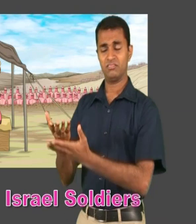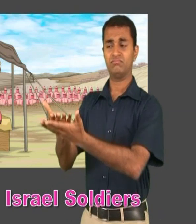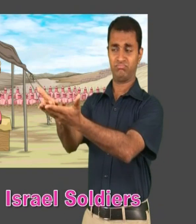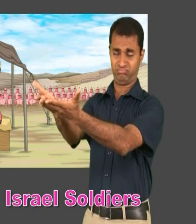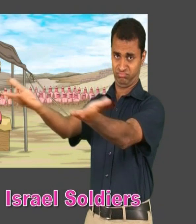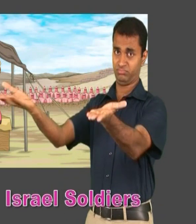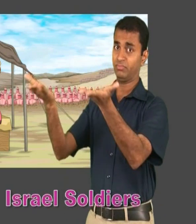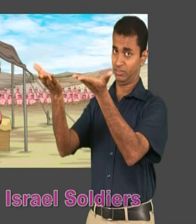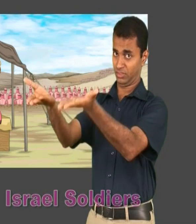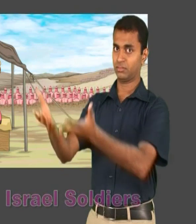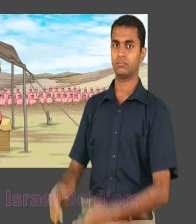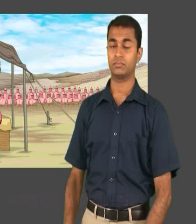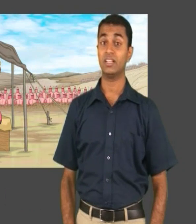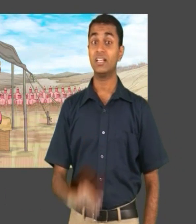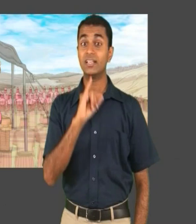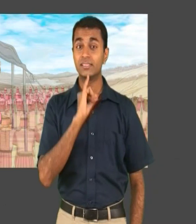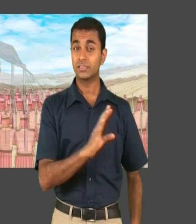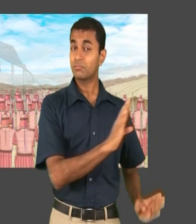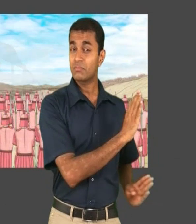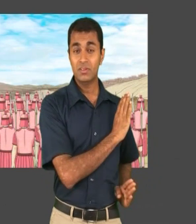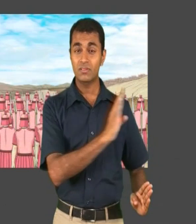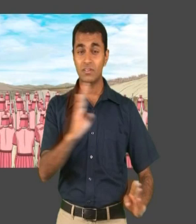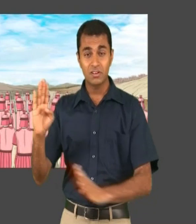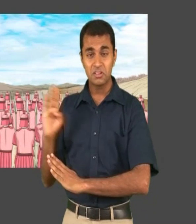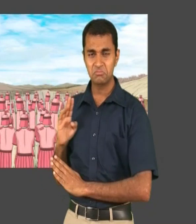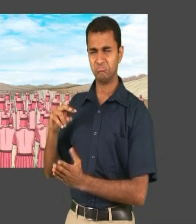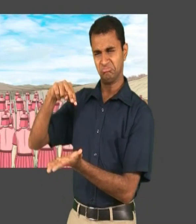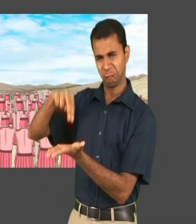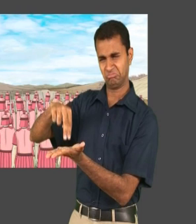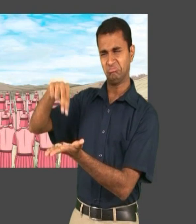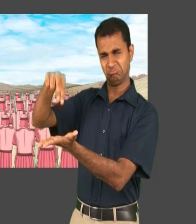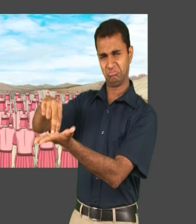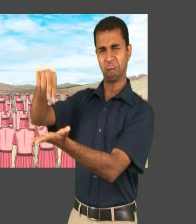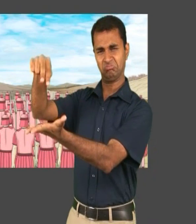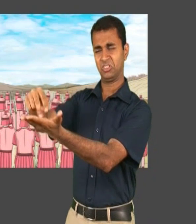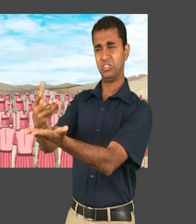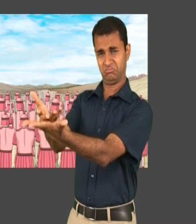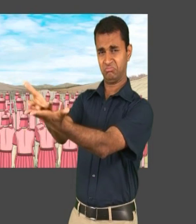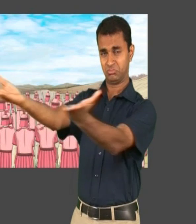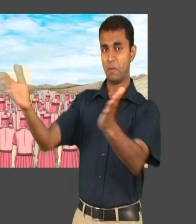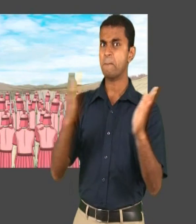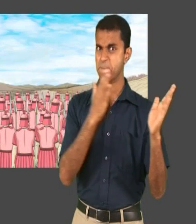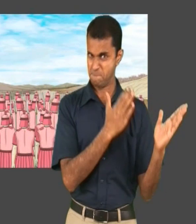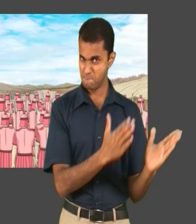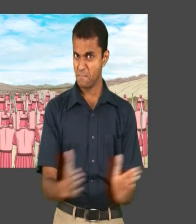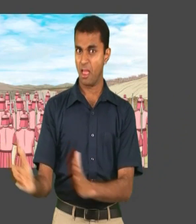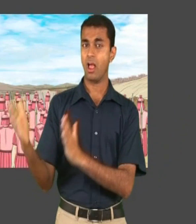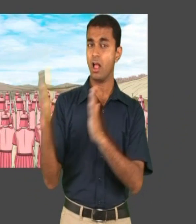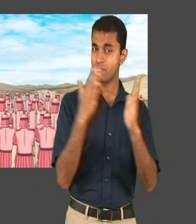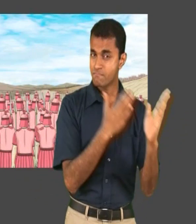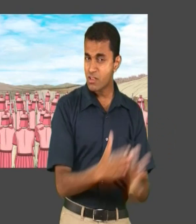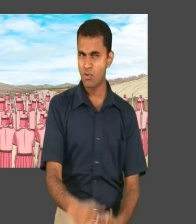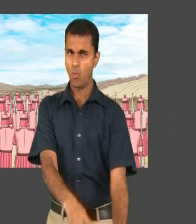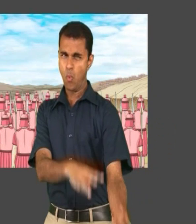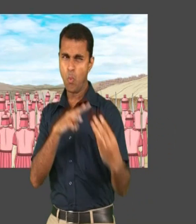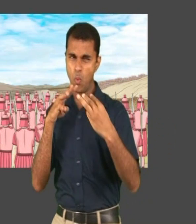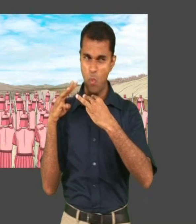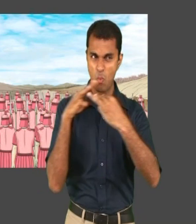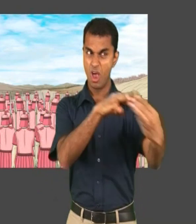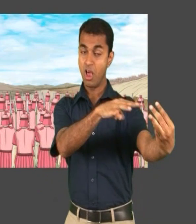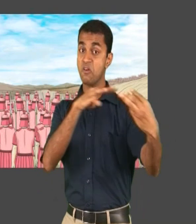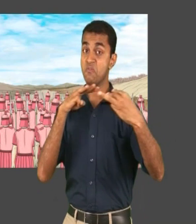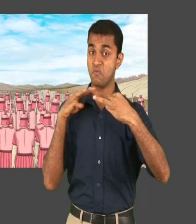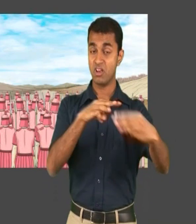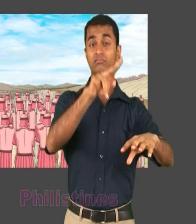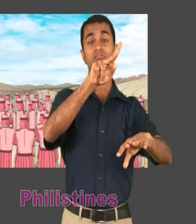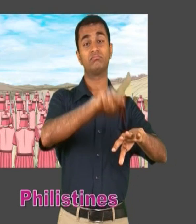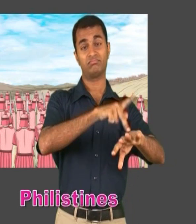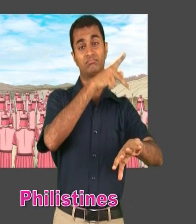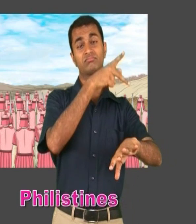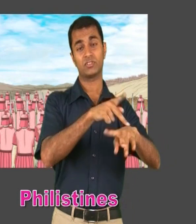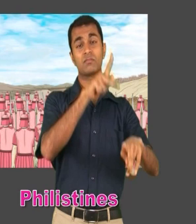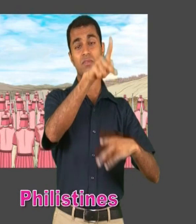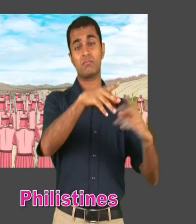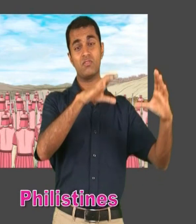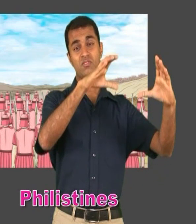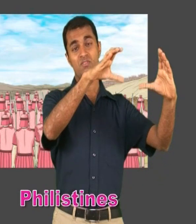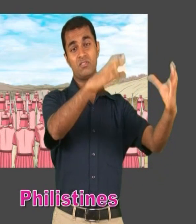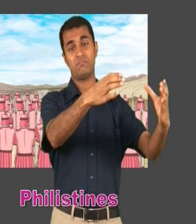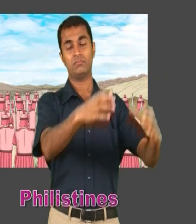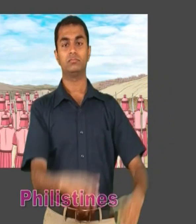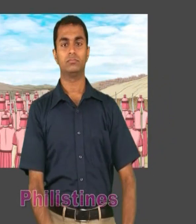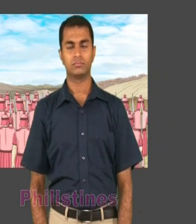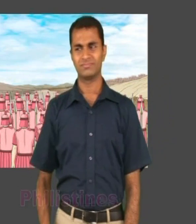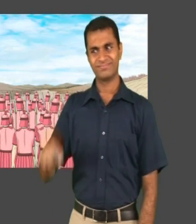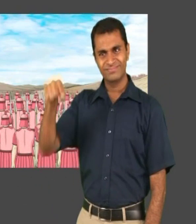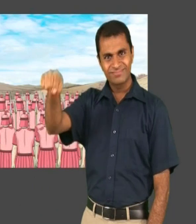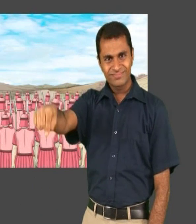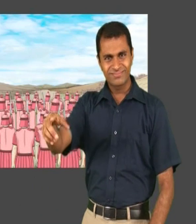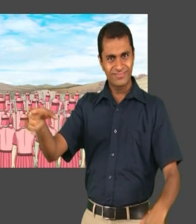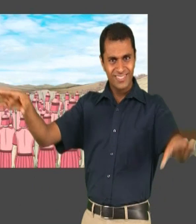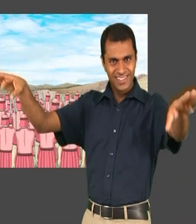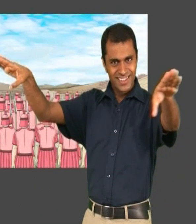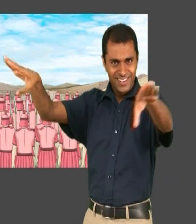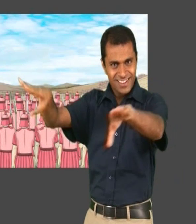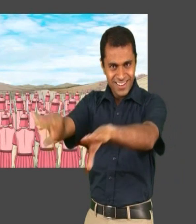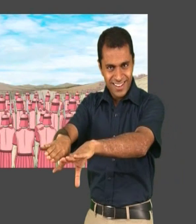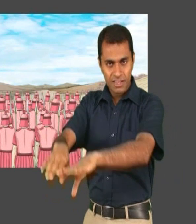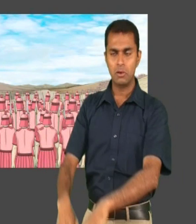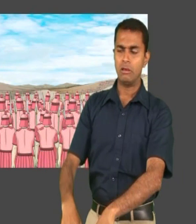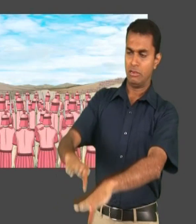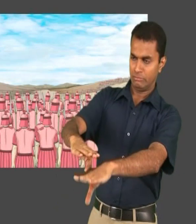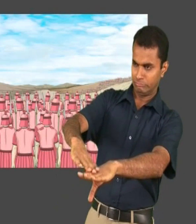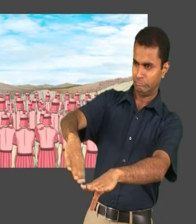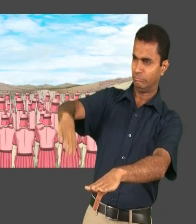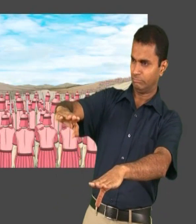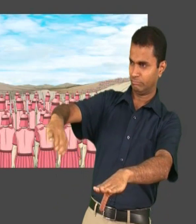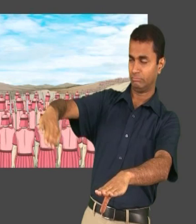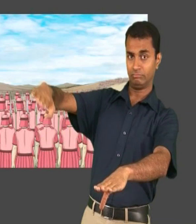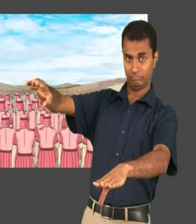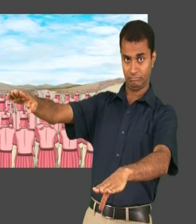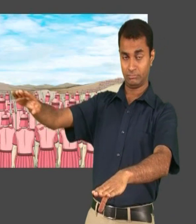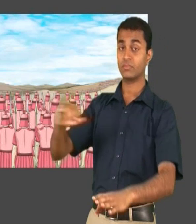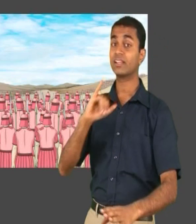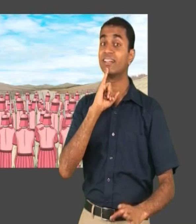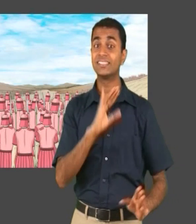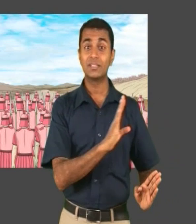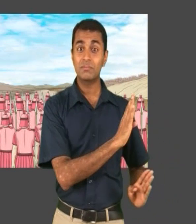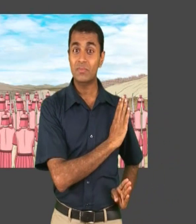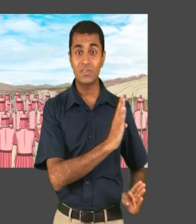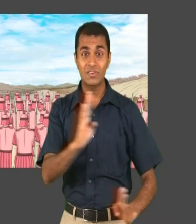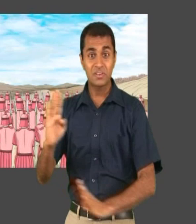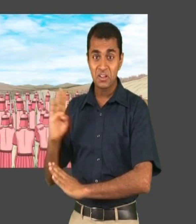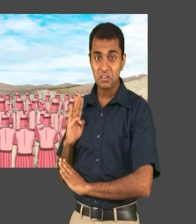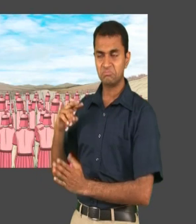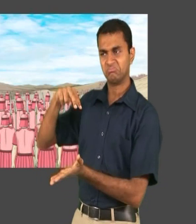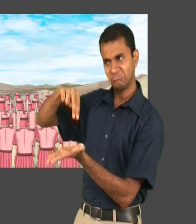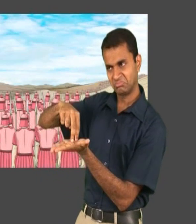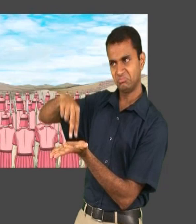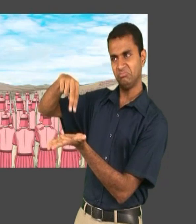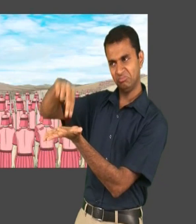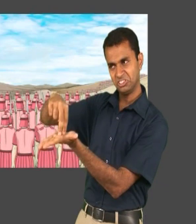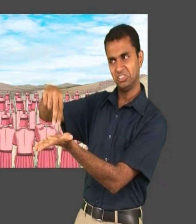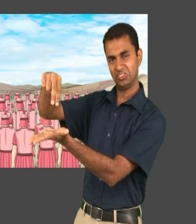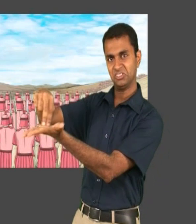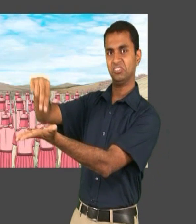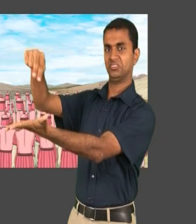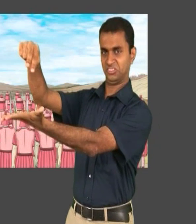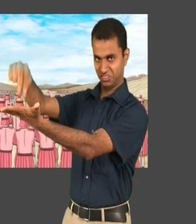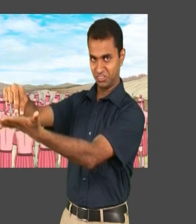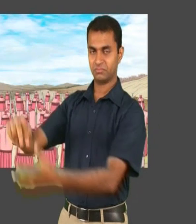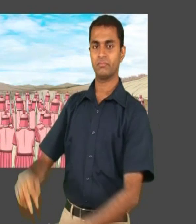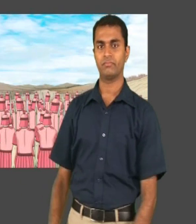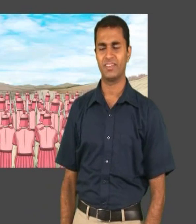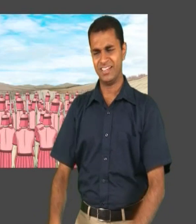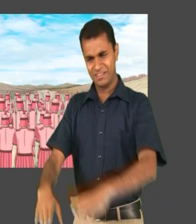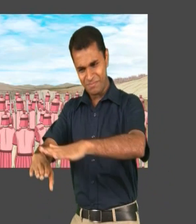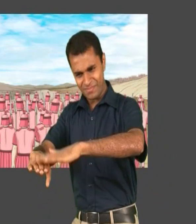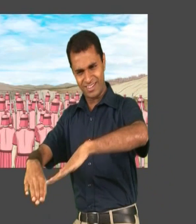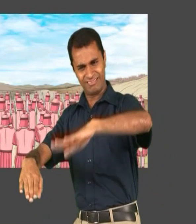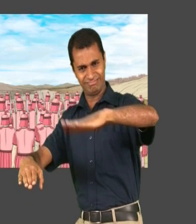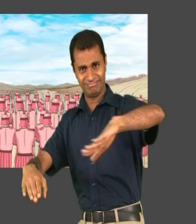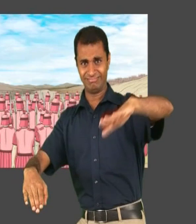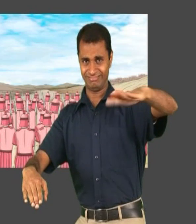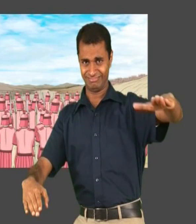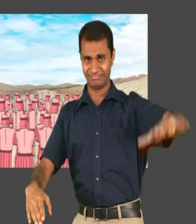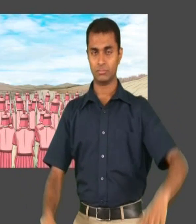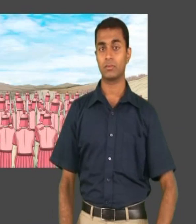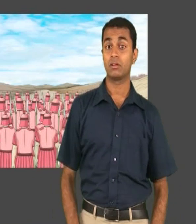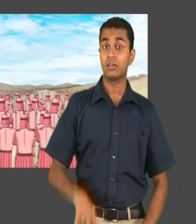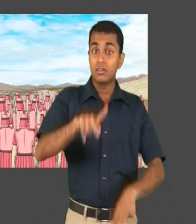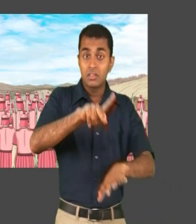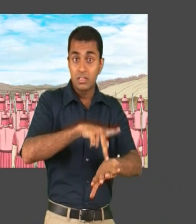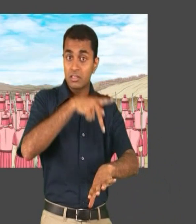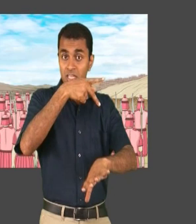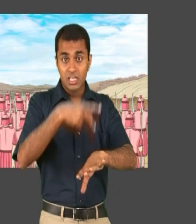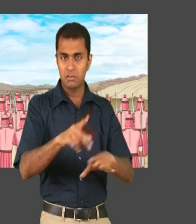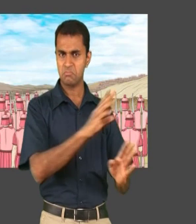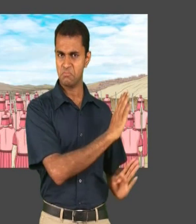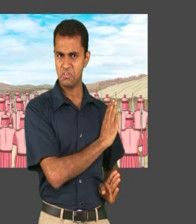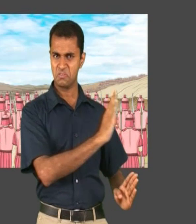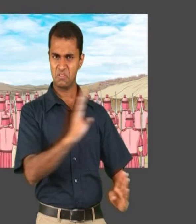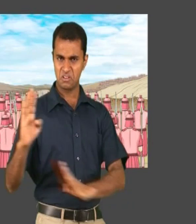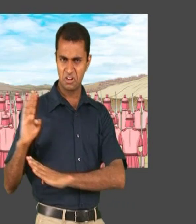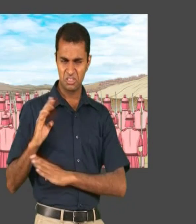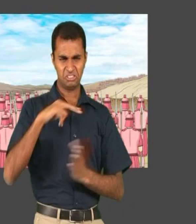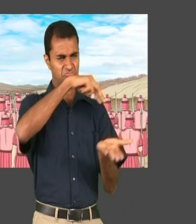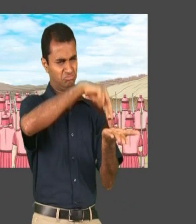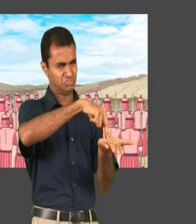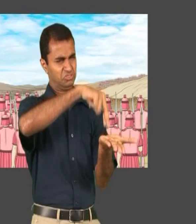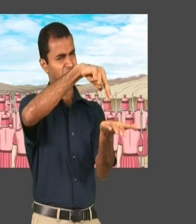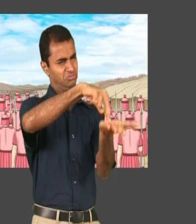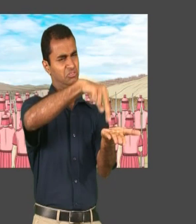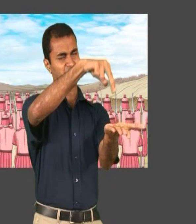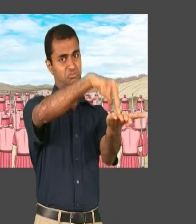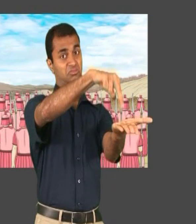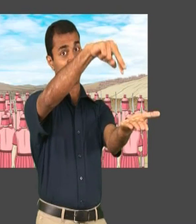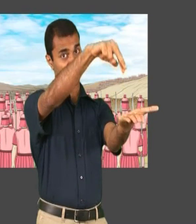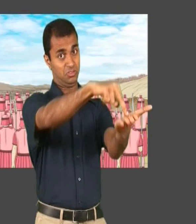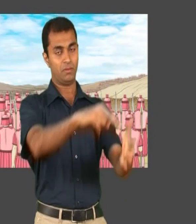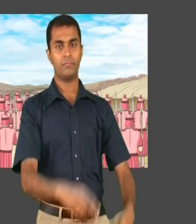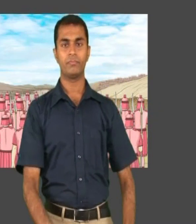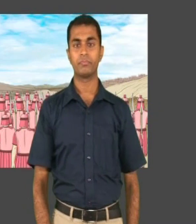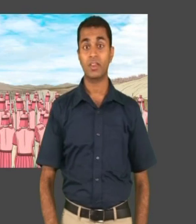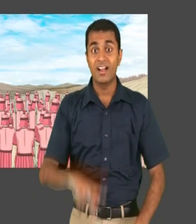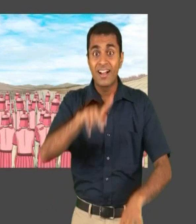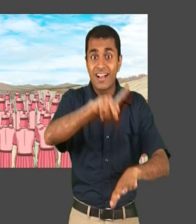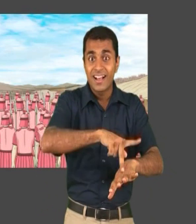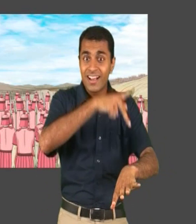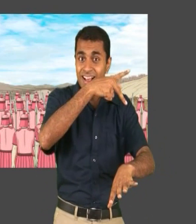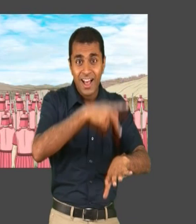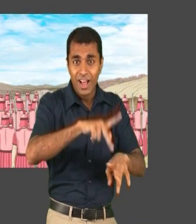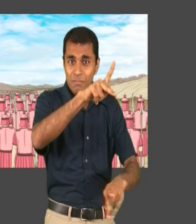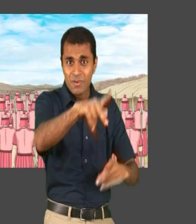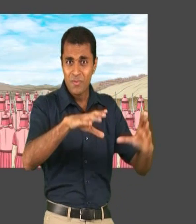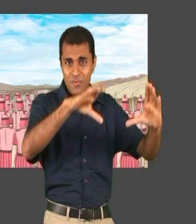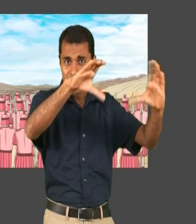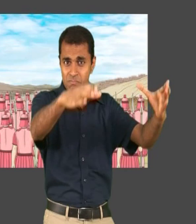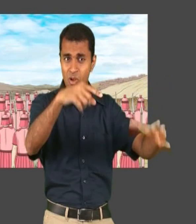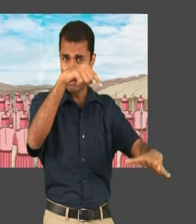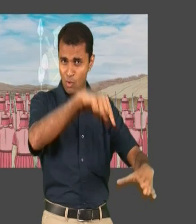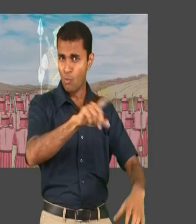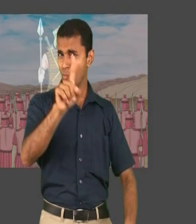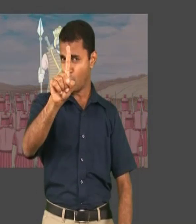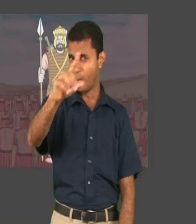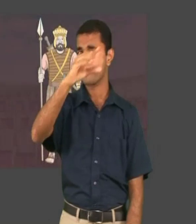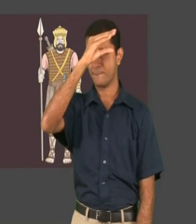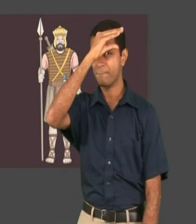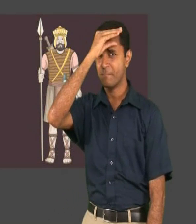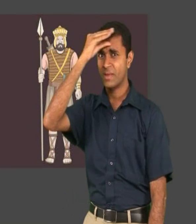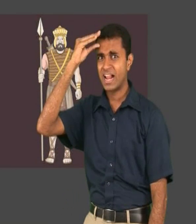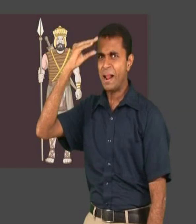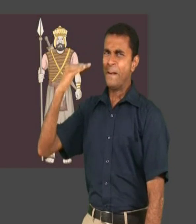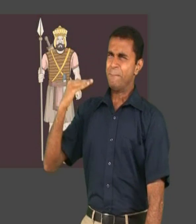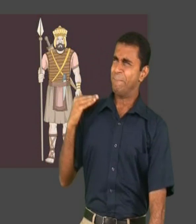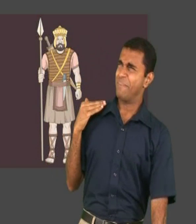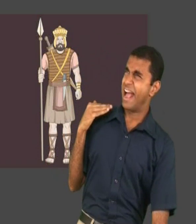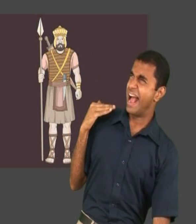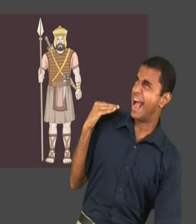The Philistines stood on one hill and the Israelites stood on another, with the valley between them.